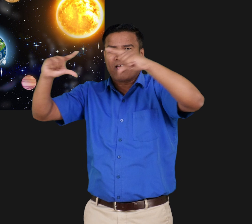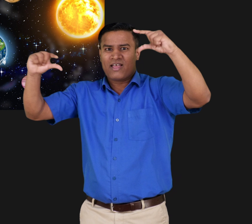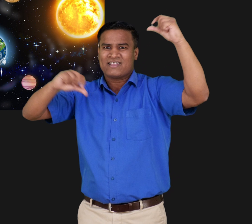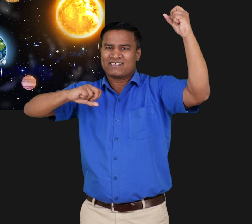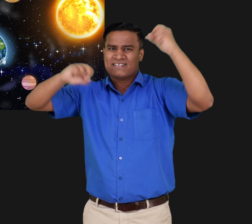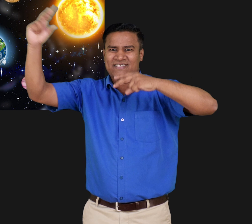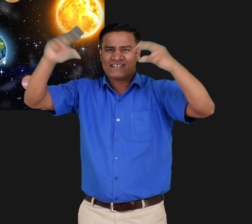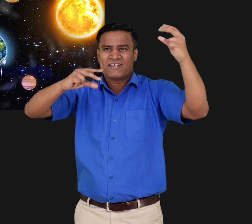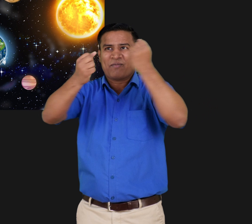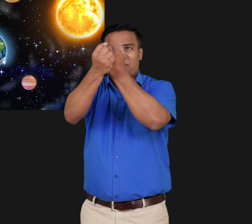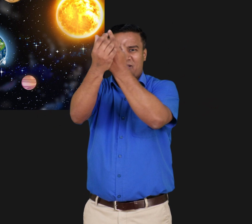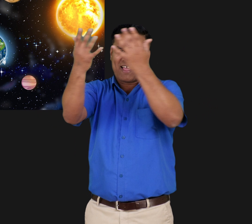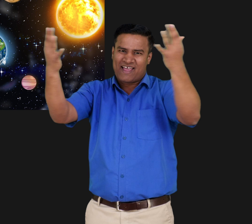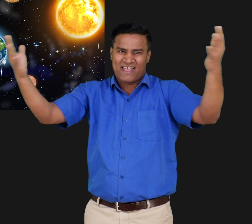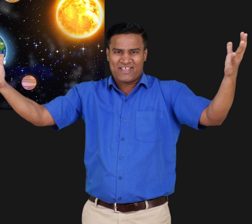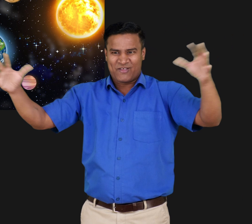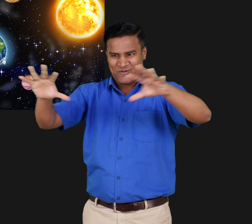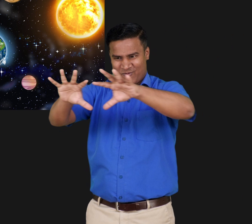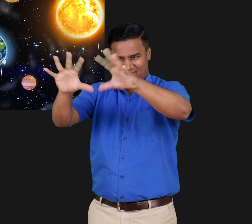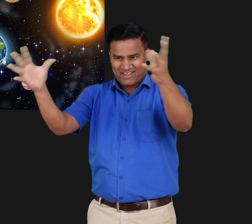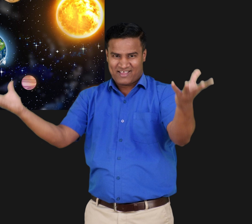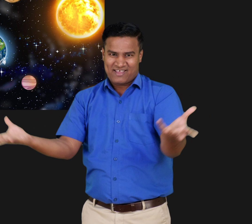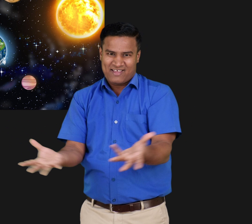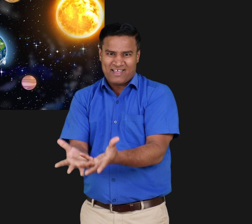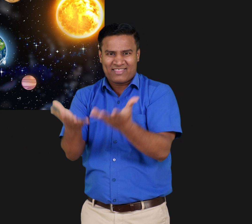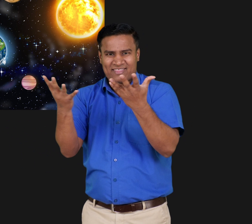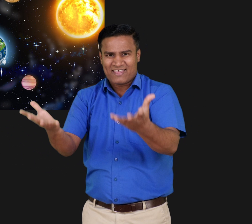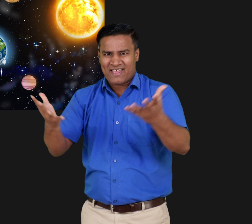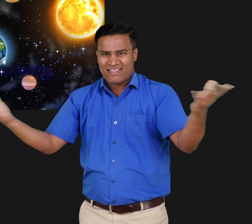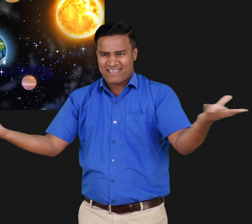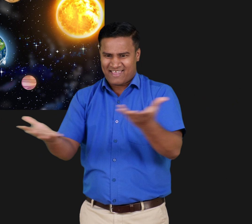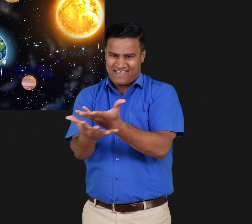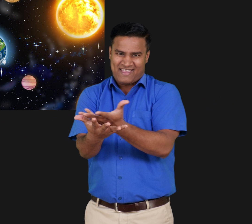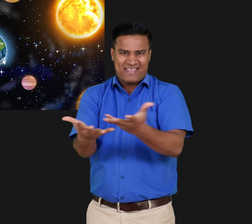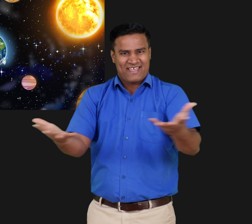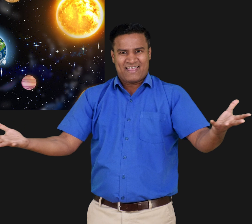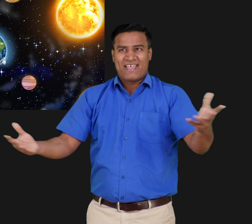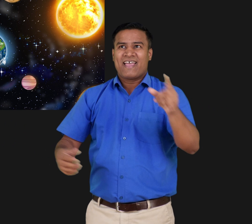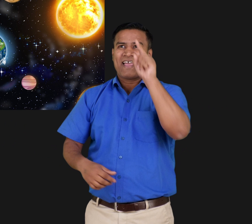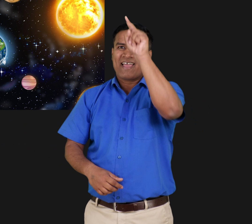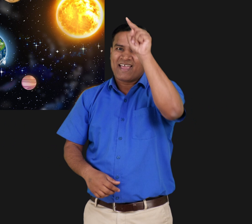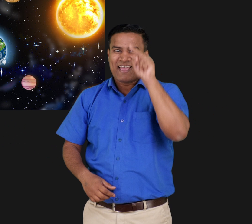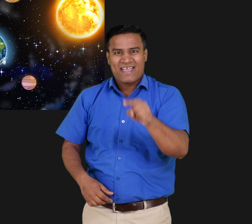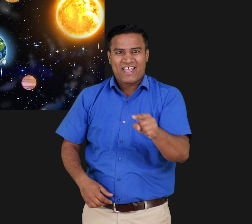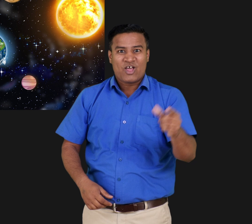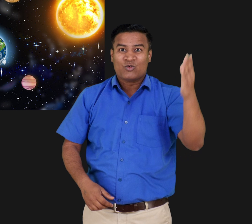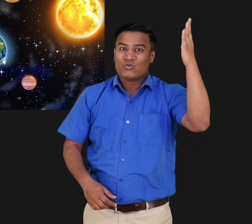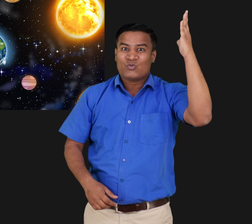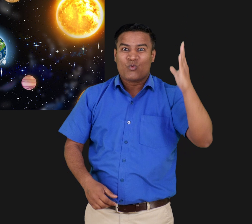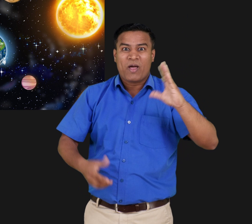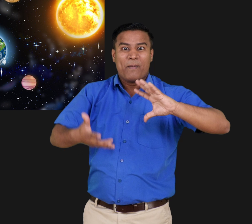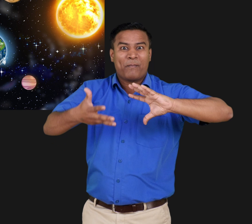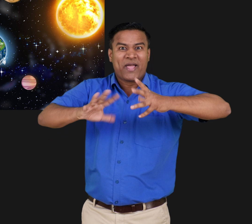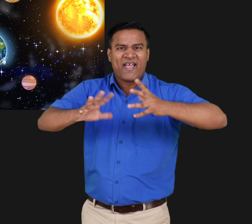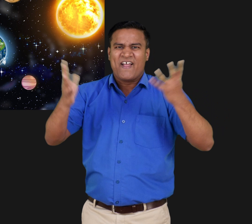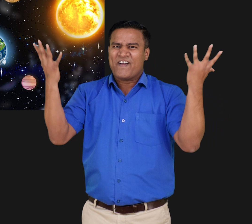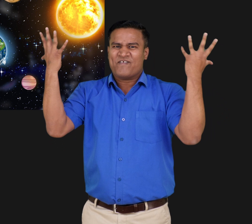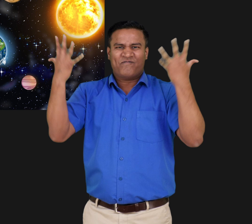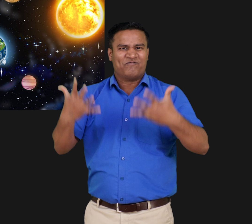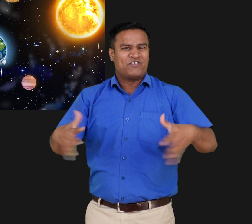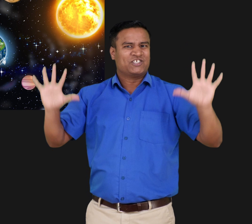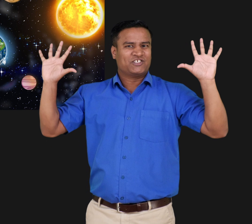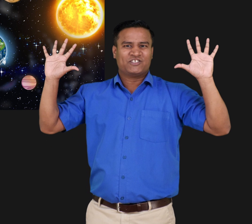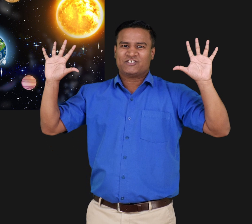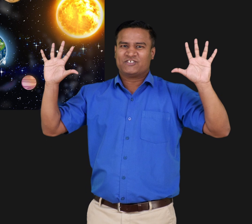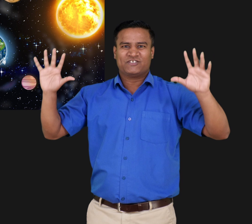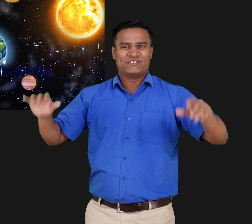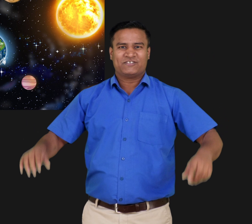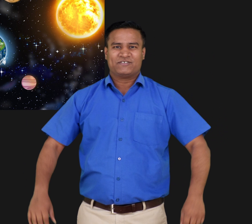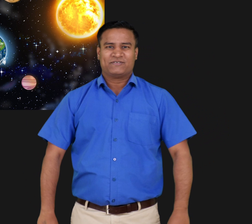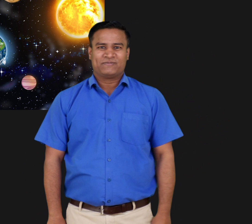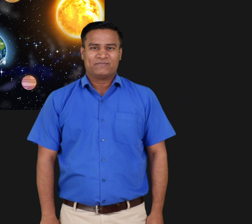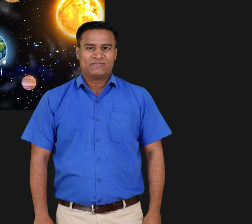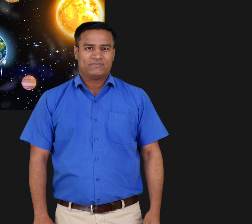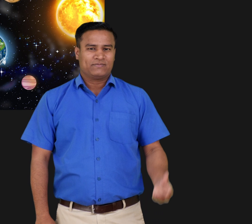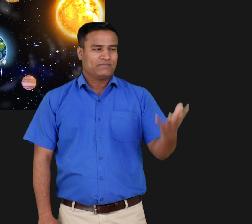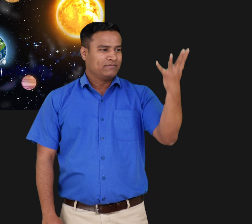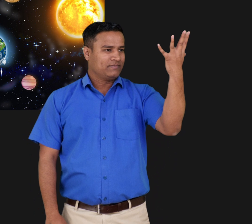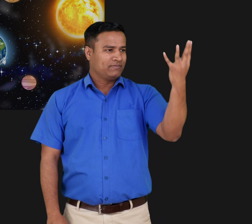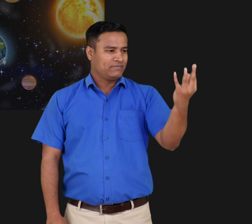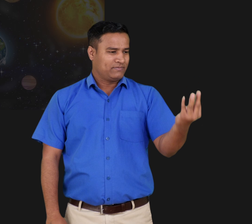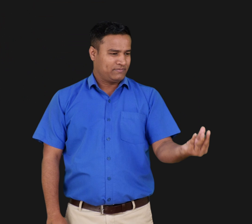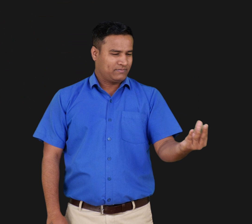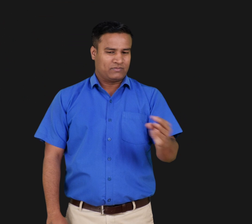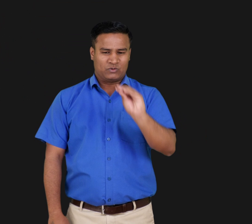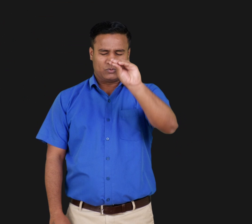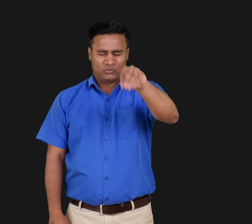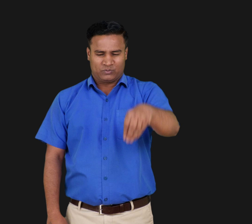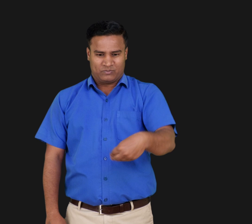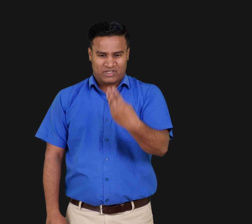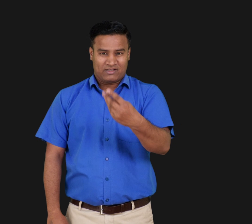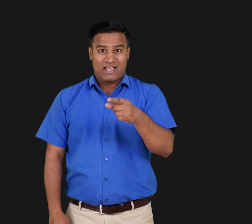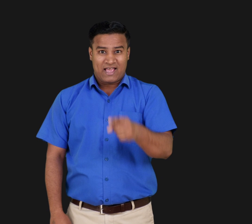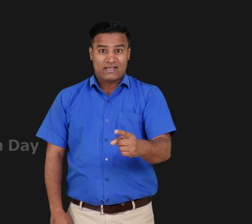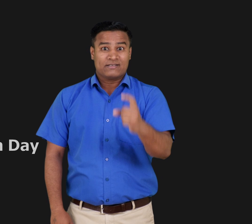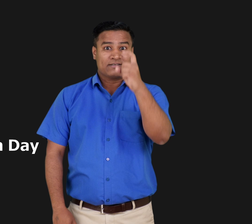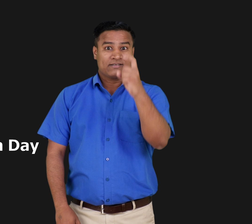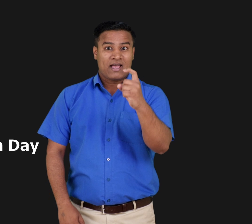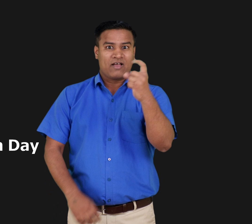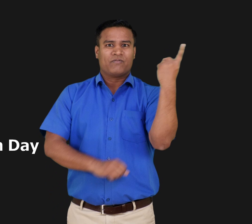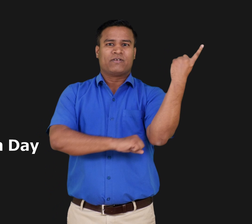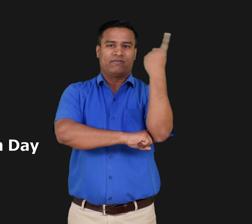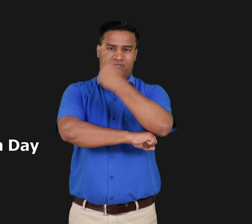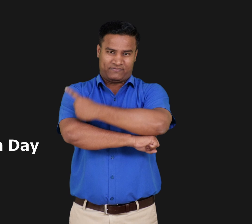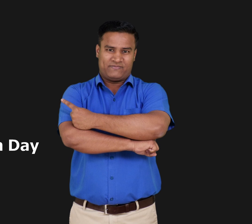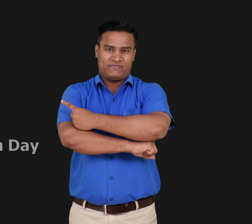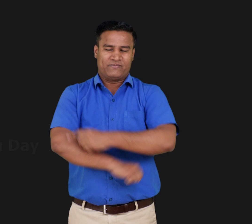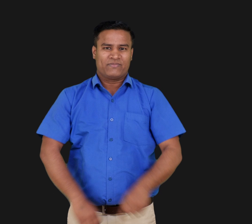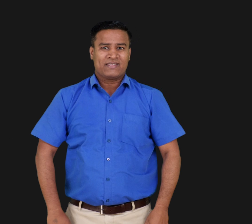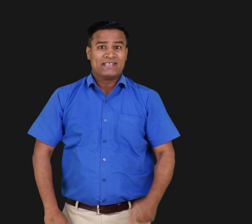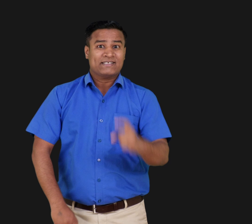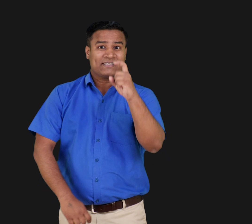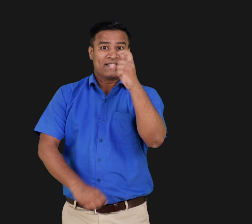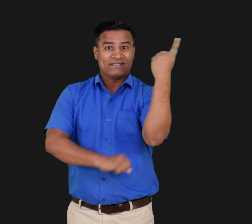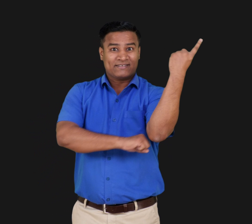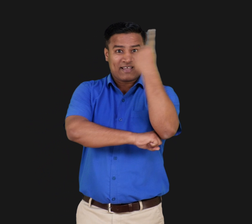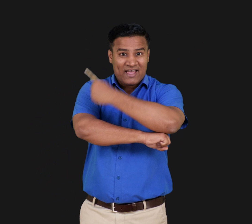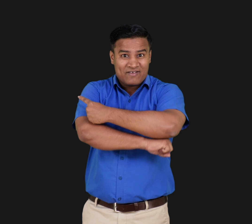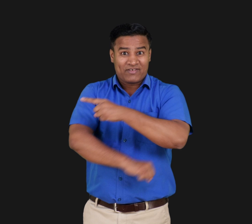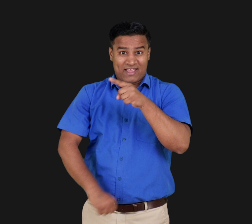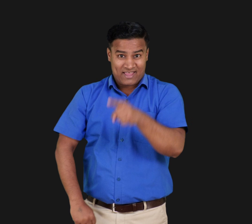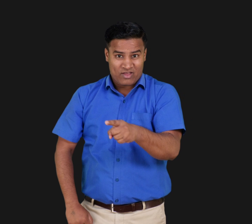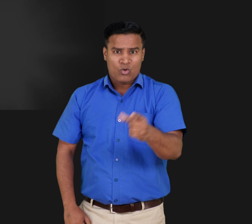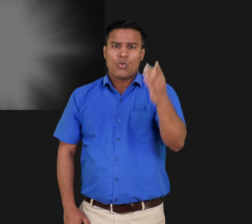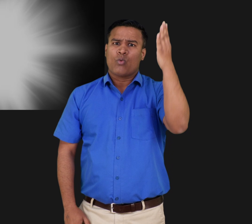so on that day He rested from all His work.